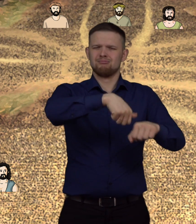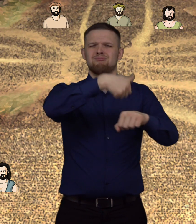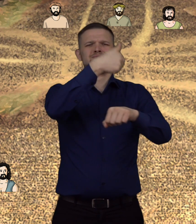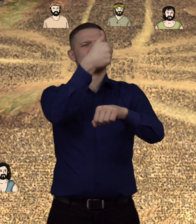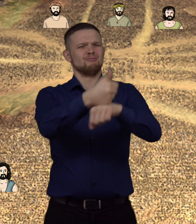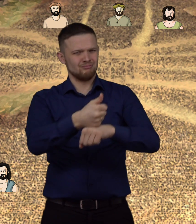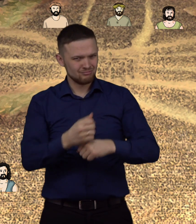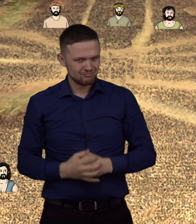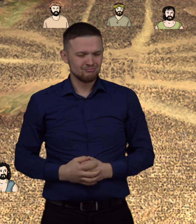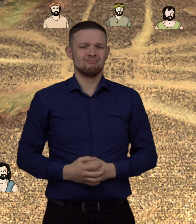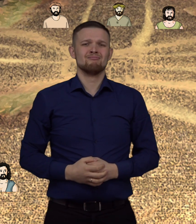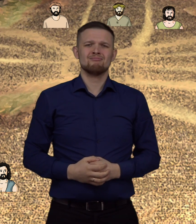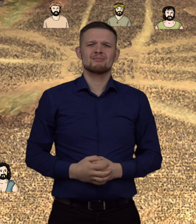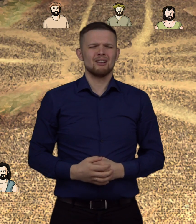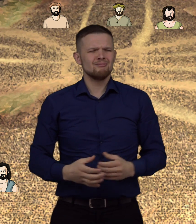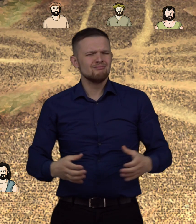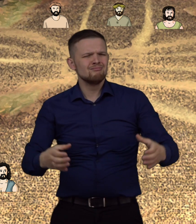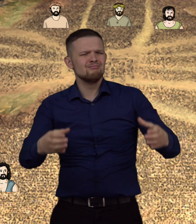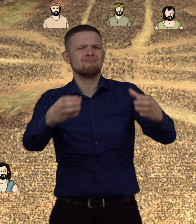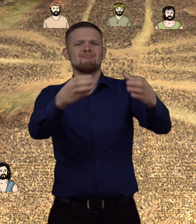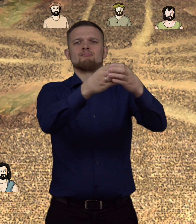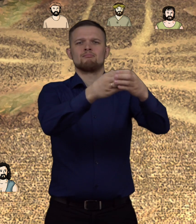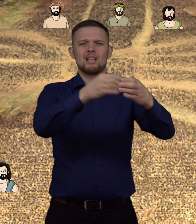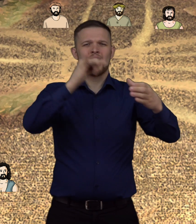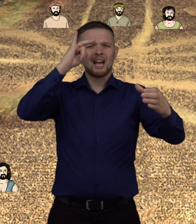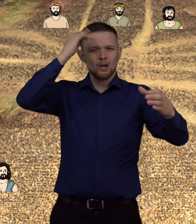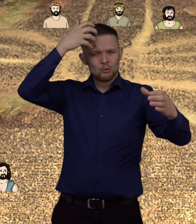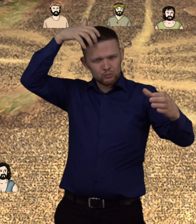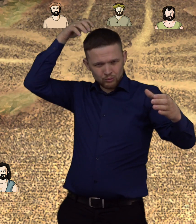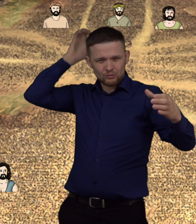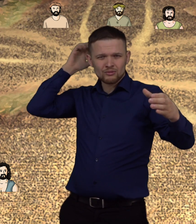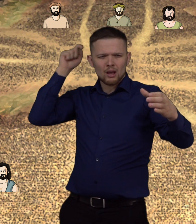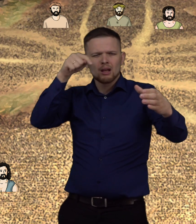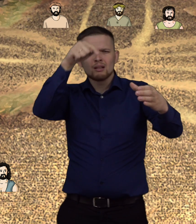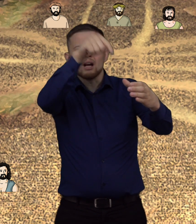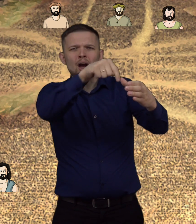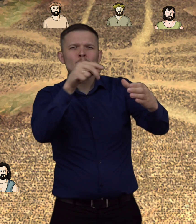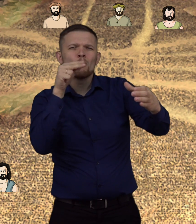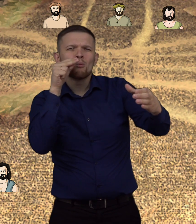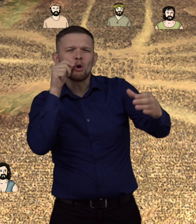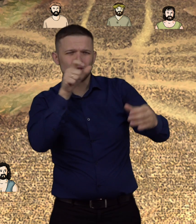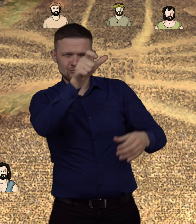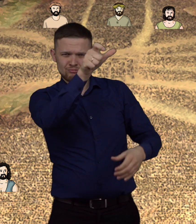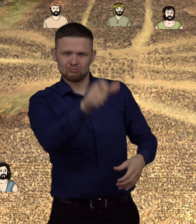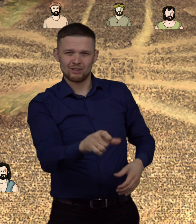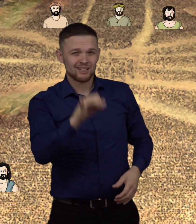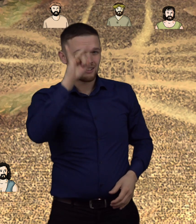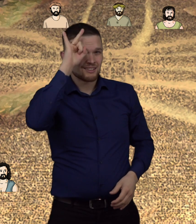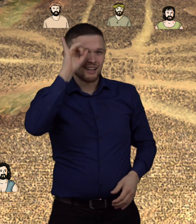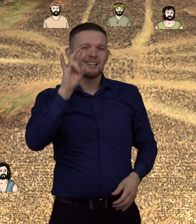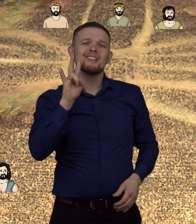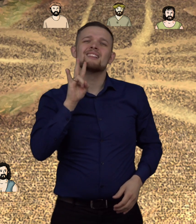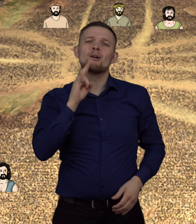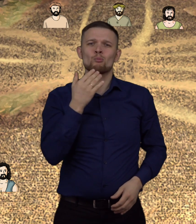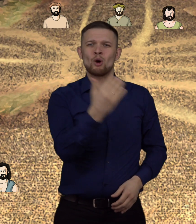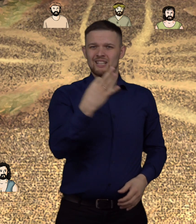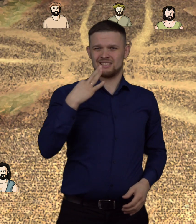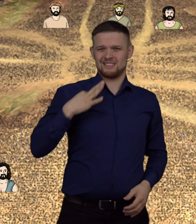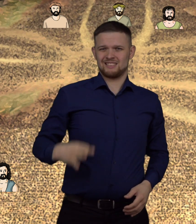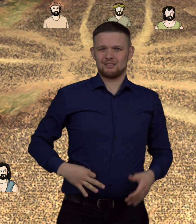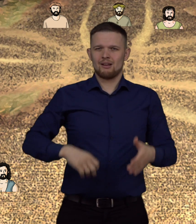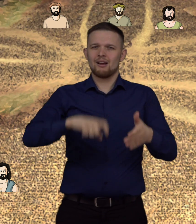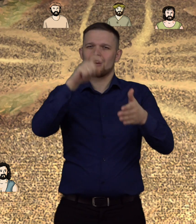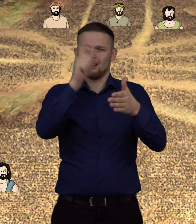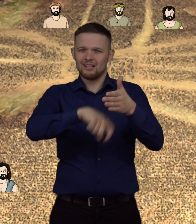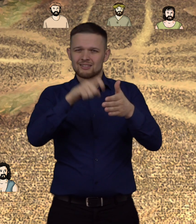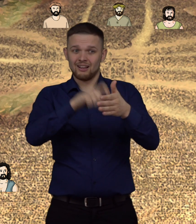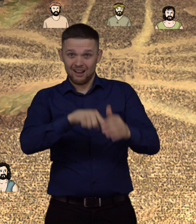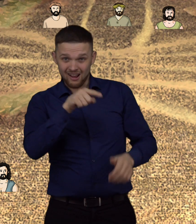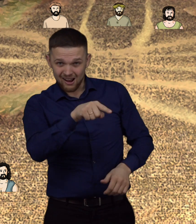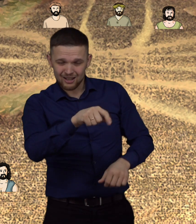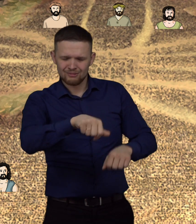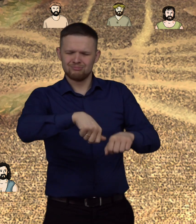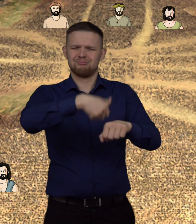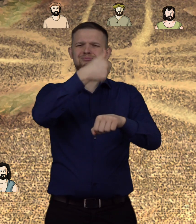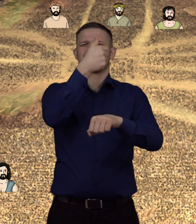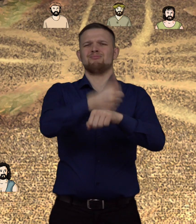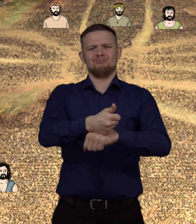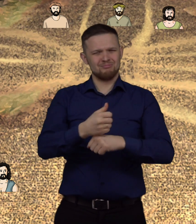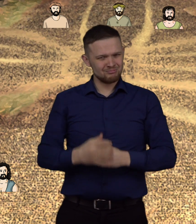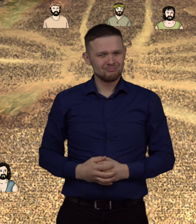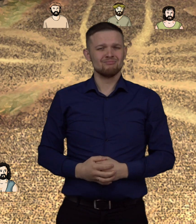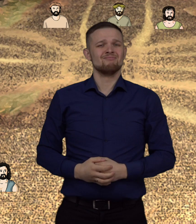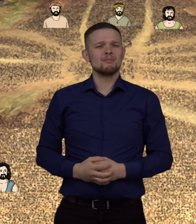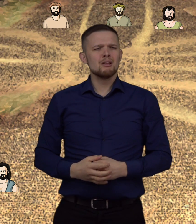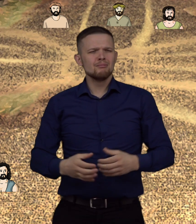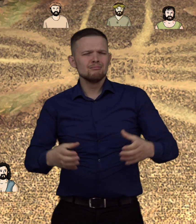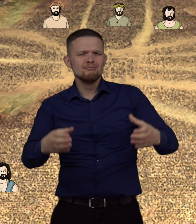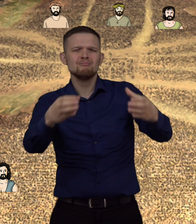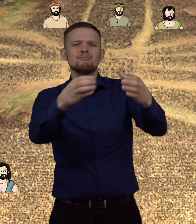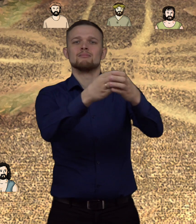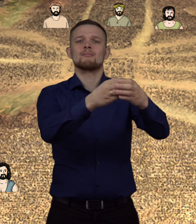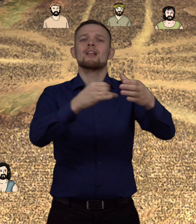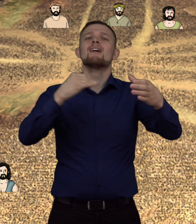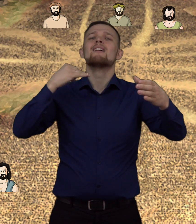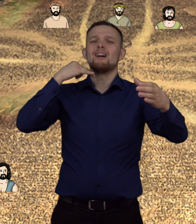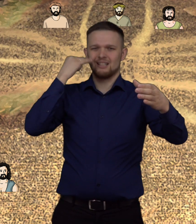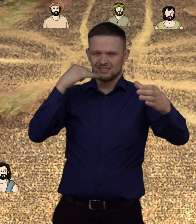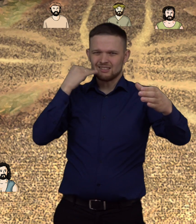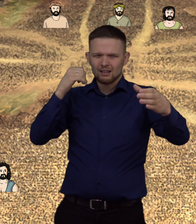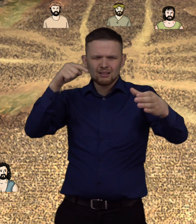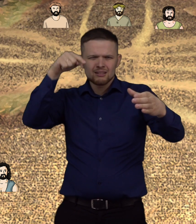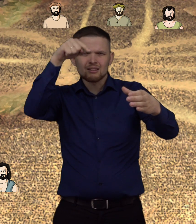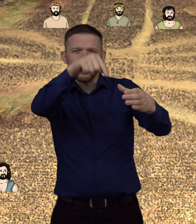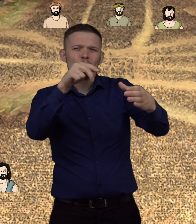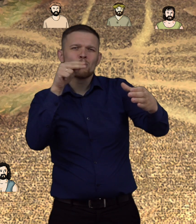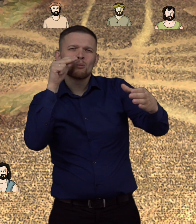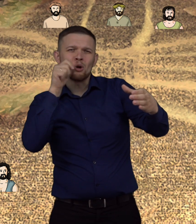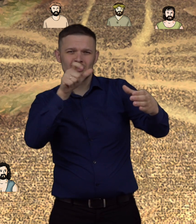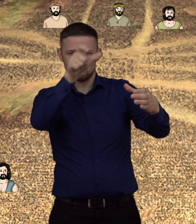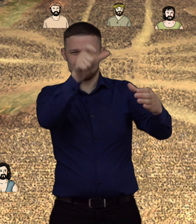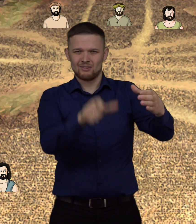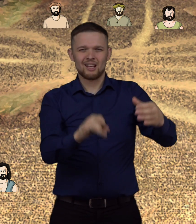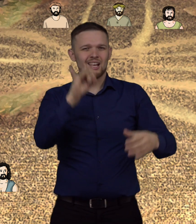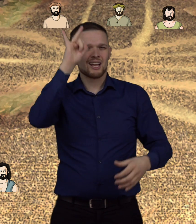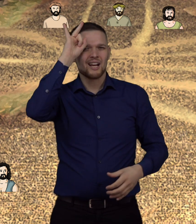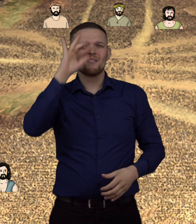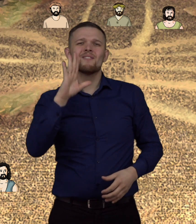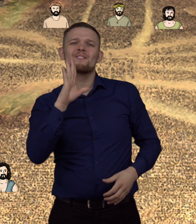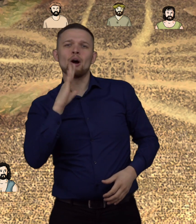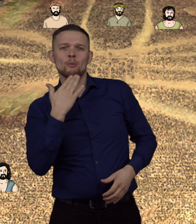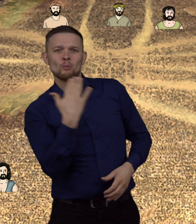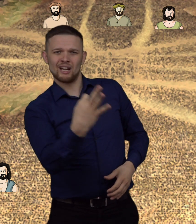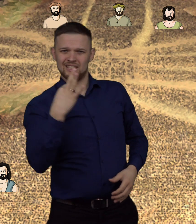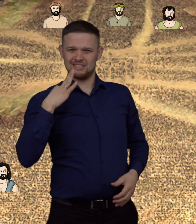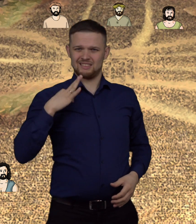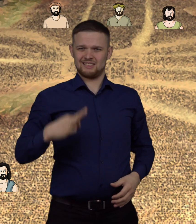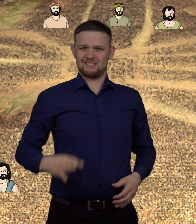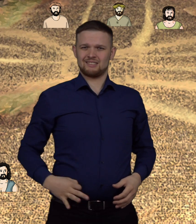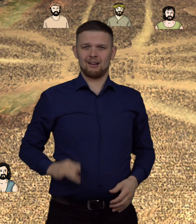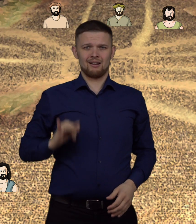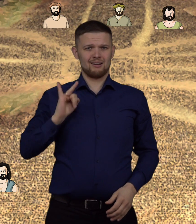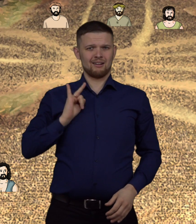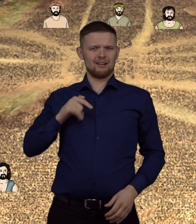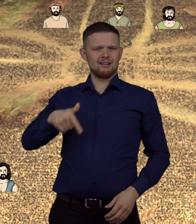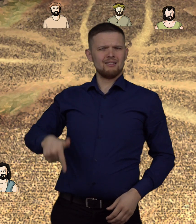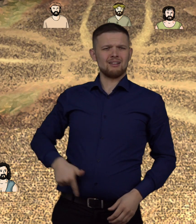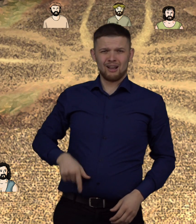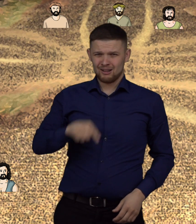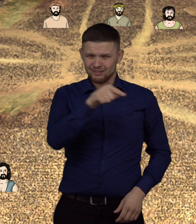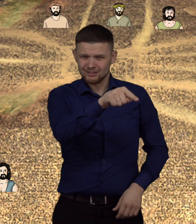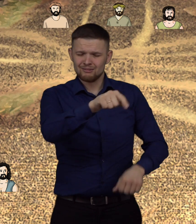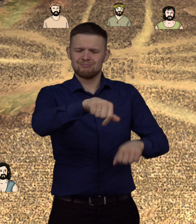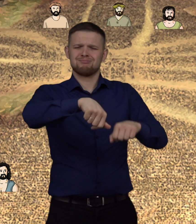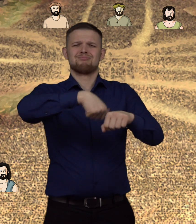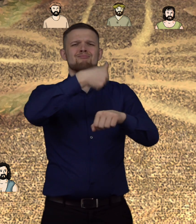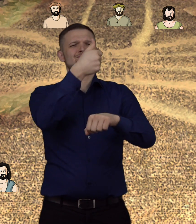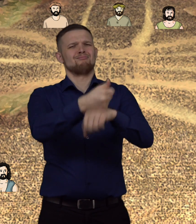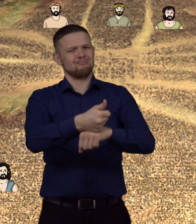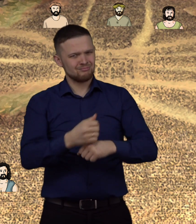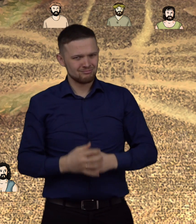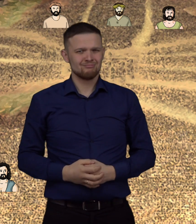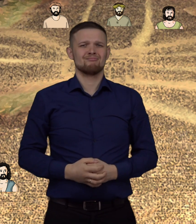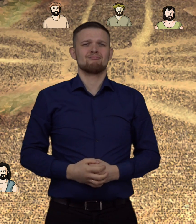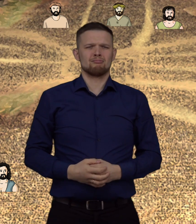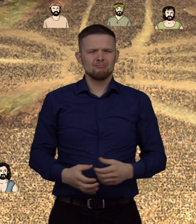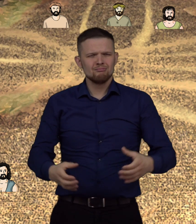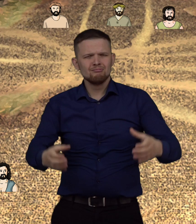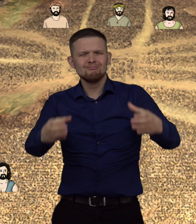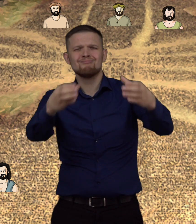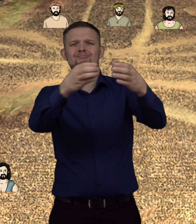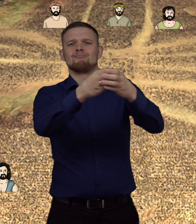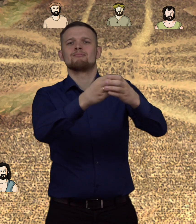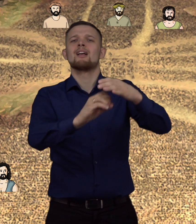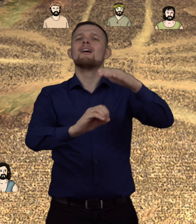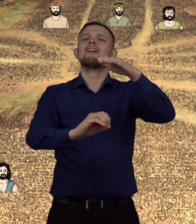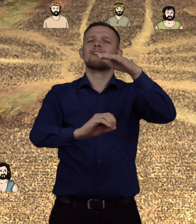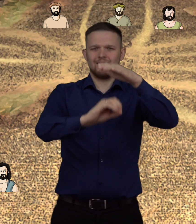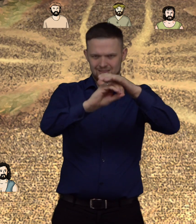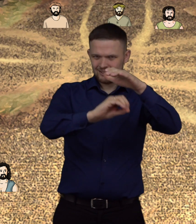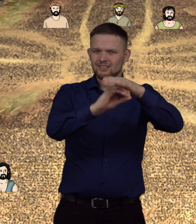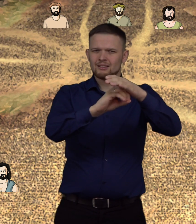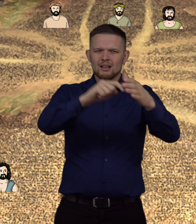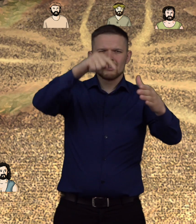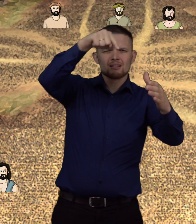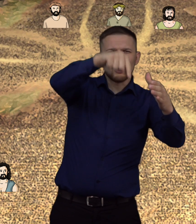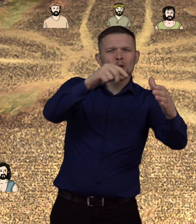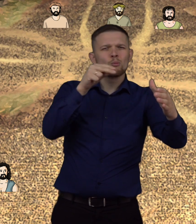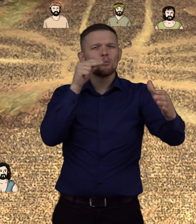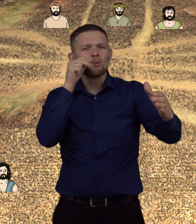from the tribe of Judah, Caleb son of Jephunneh; from the tribe of Issachar, Igal son of Joseph;